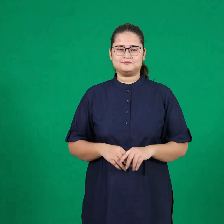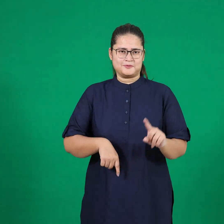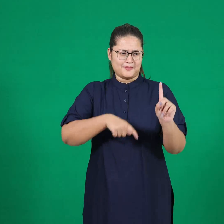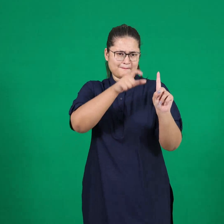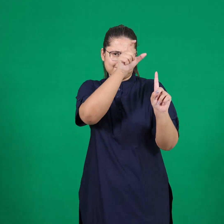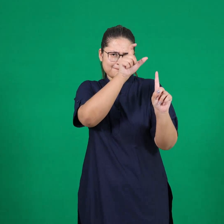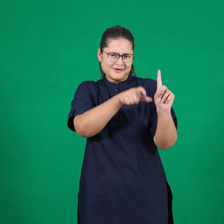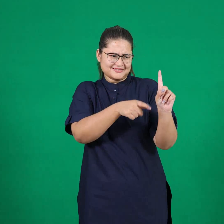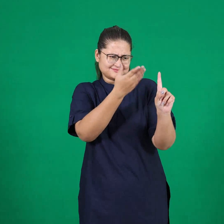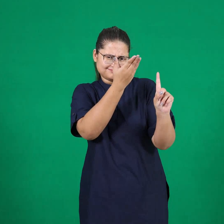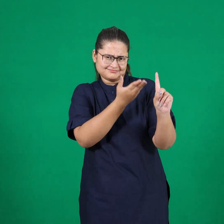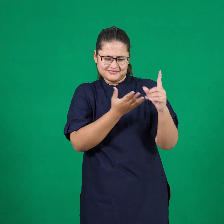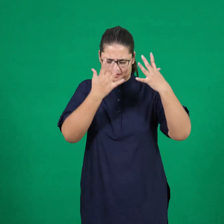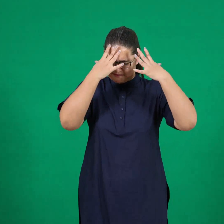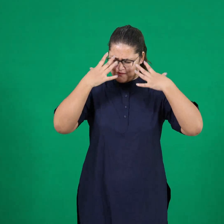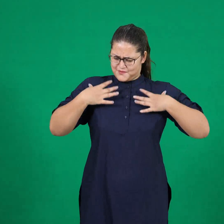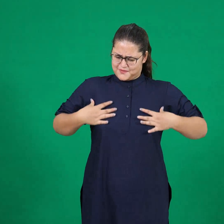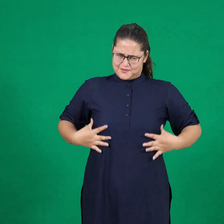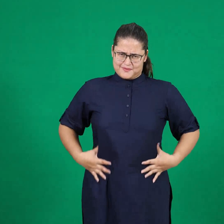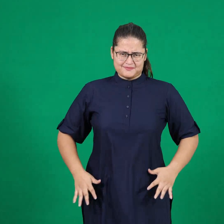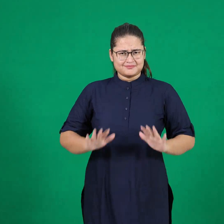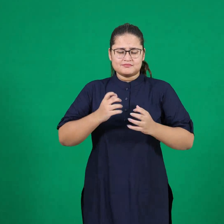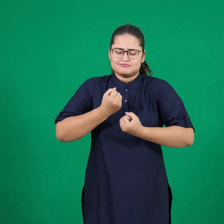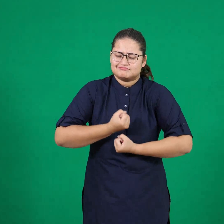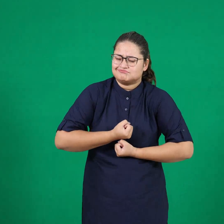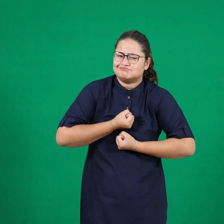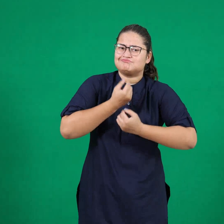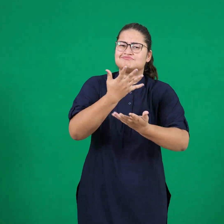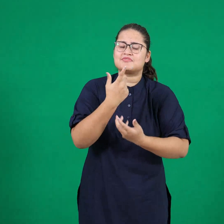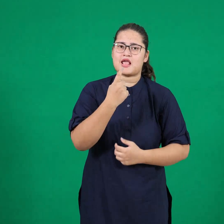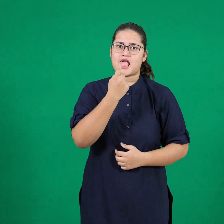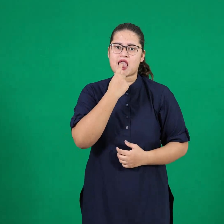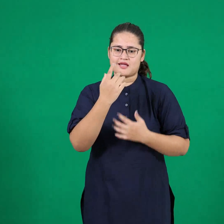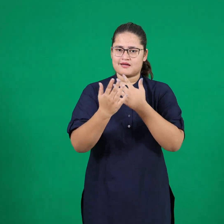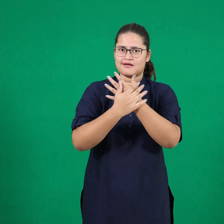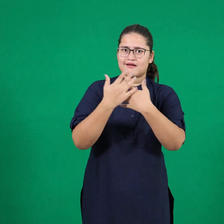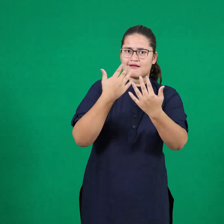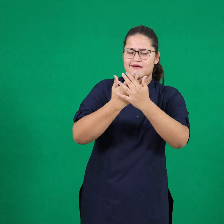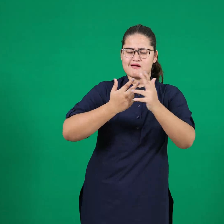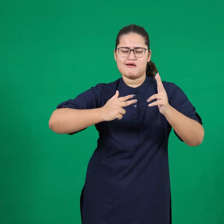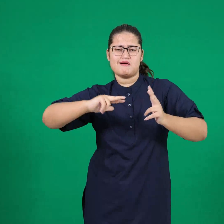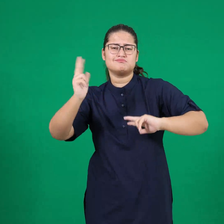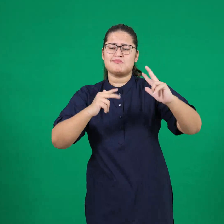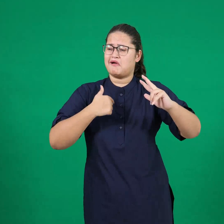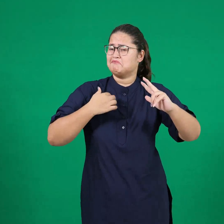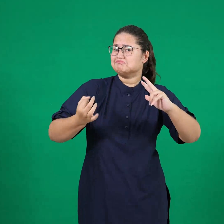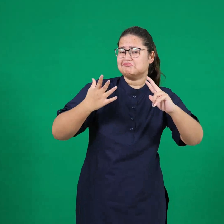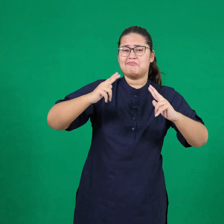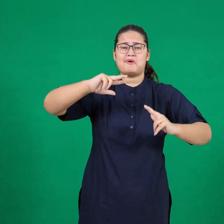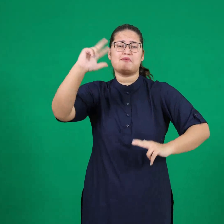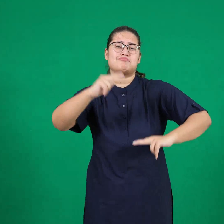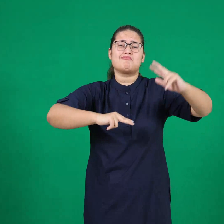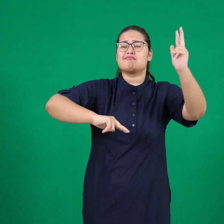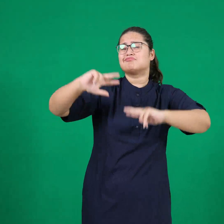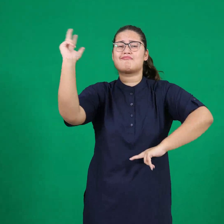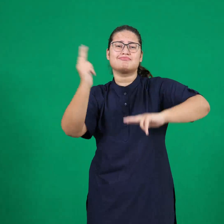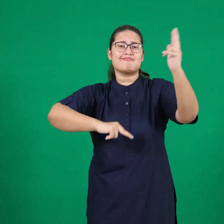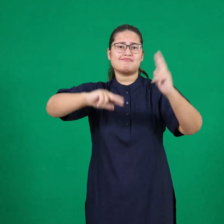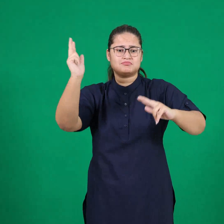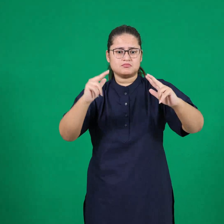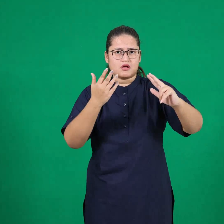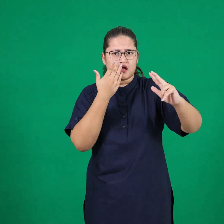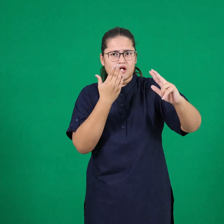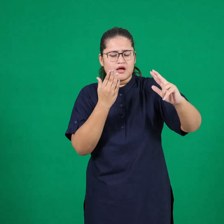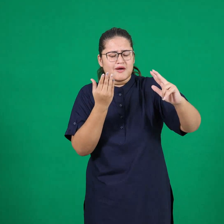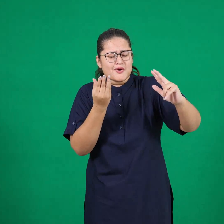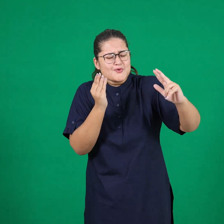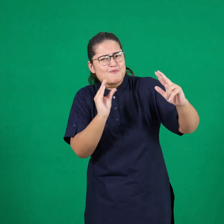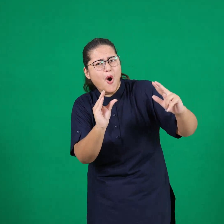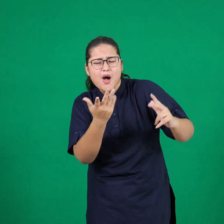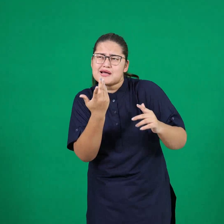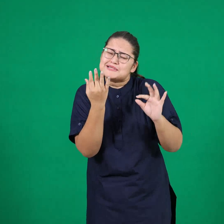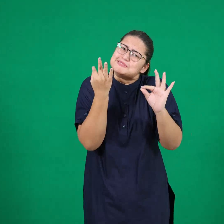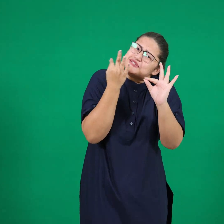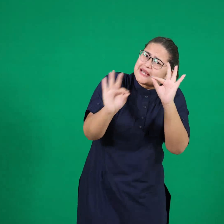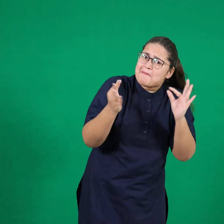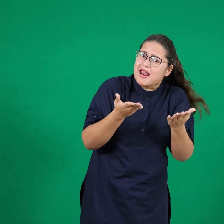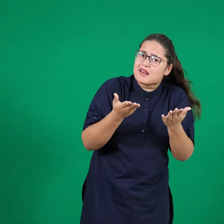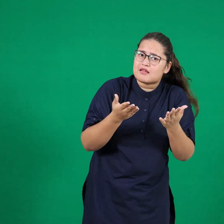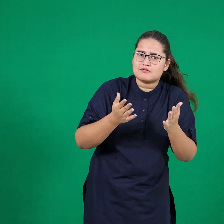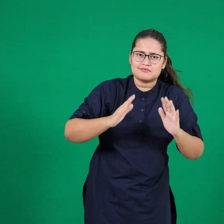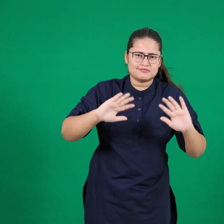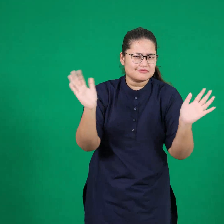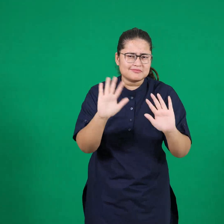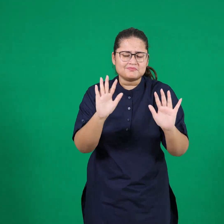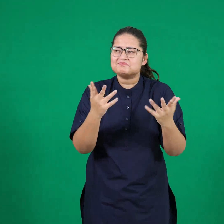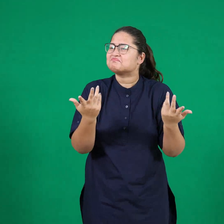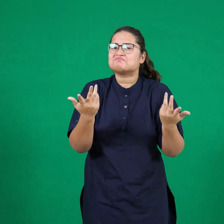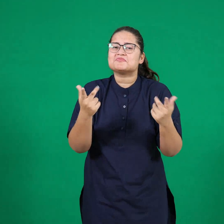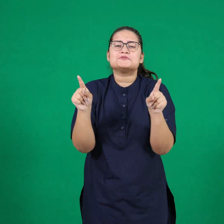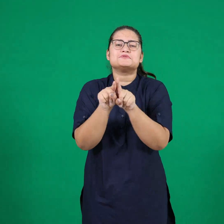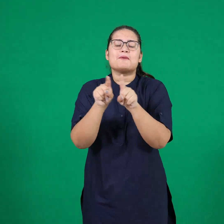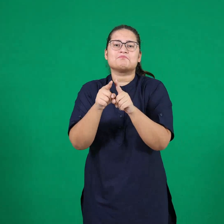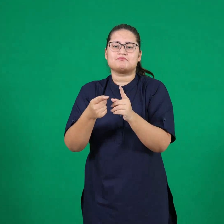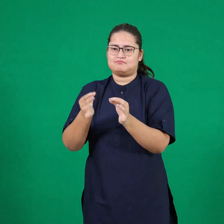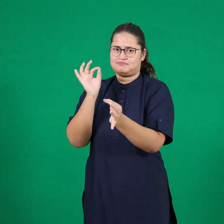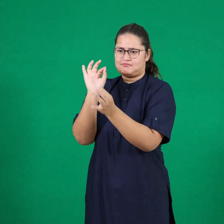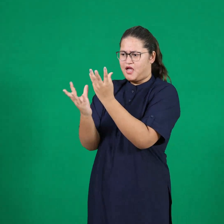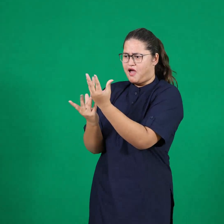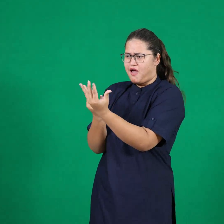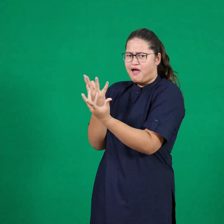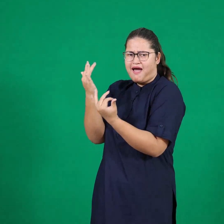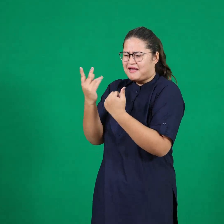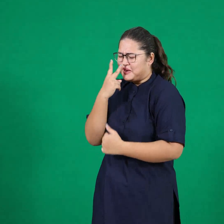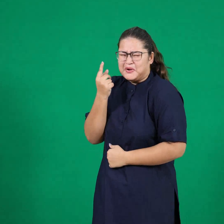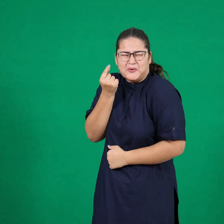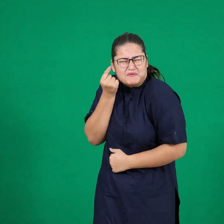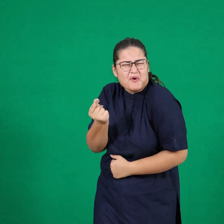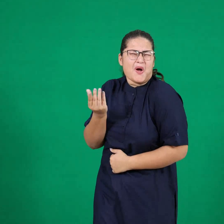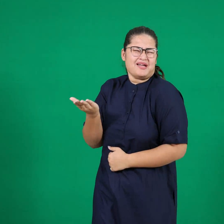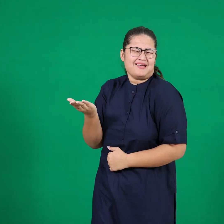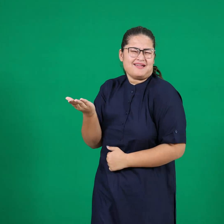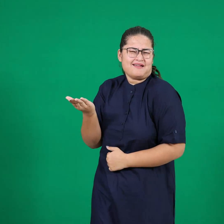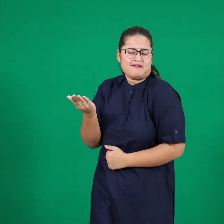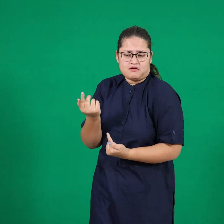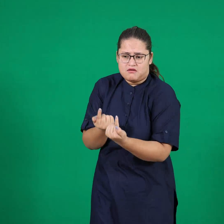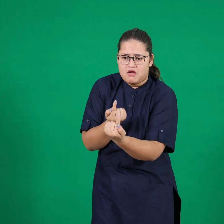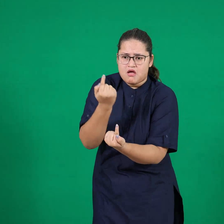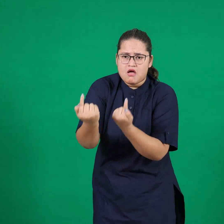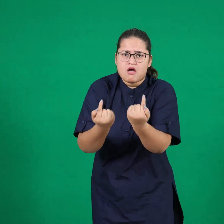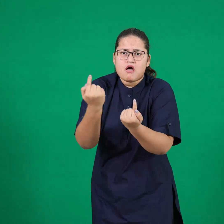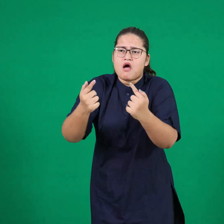In the same way, the tongue is a small part of the body, but it boasts of great things.